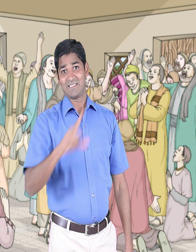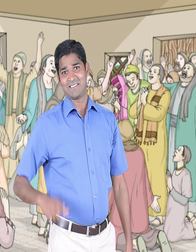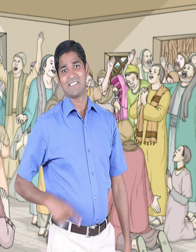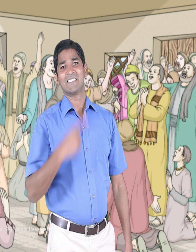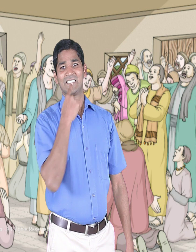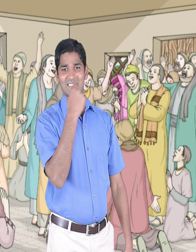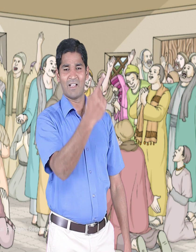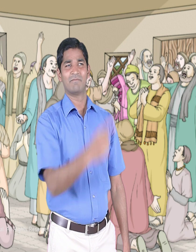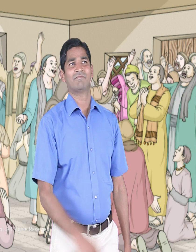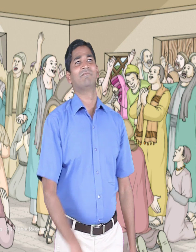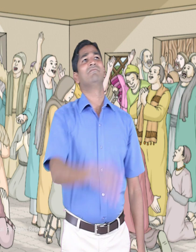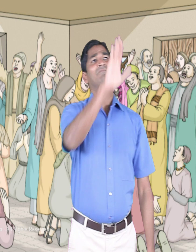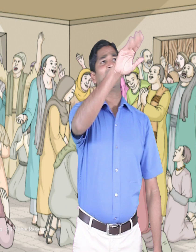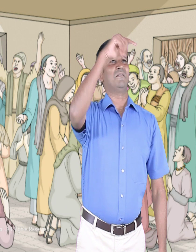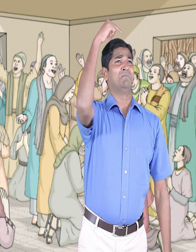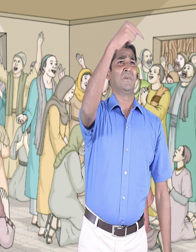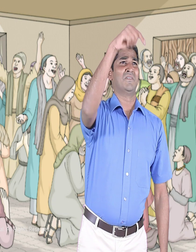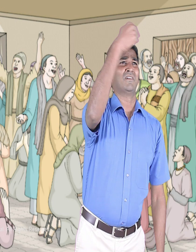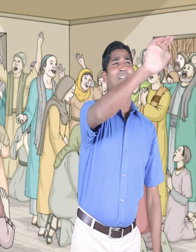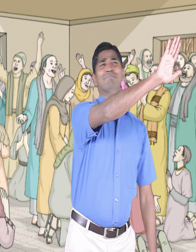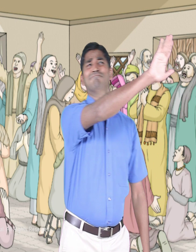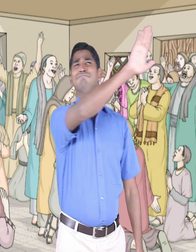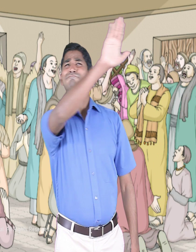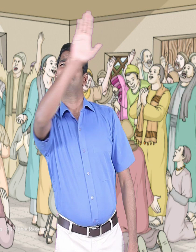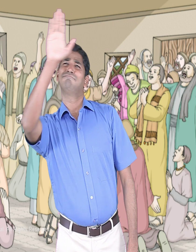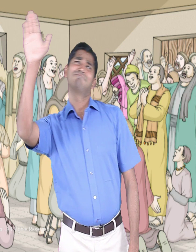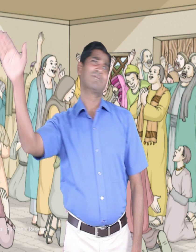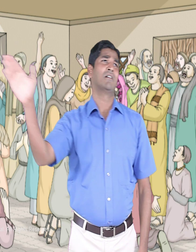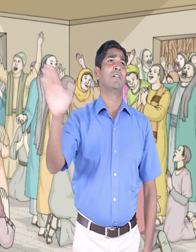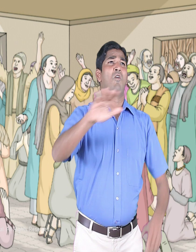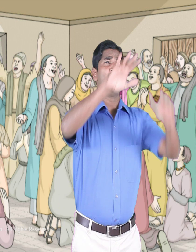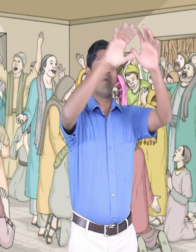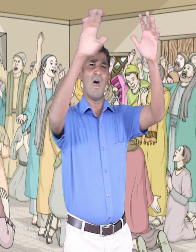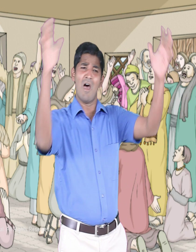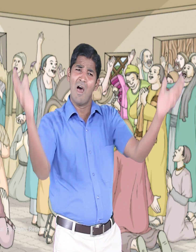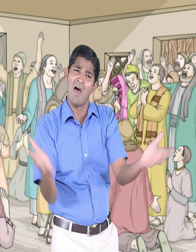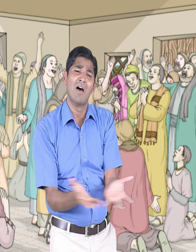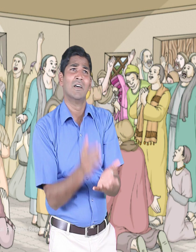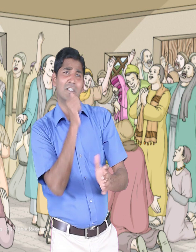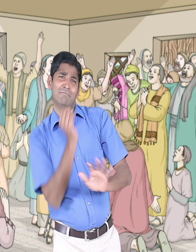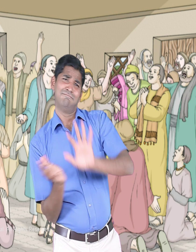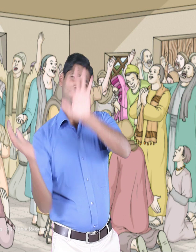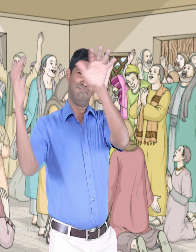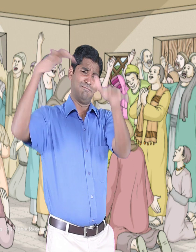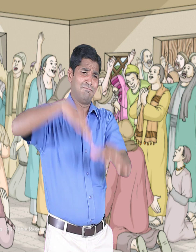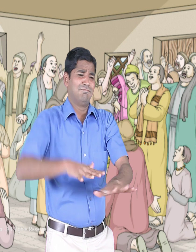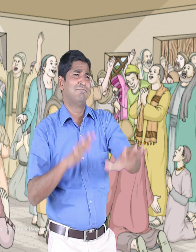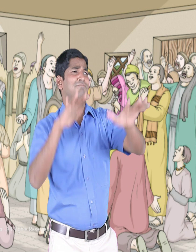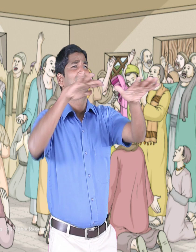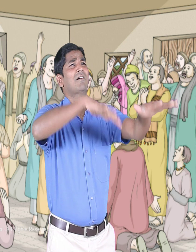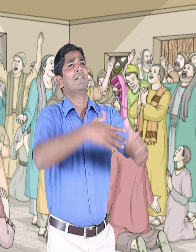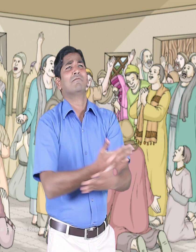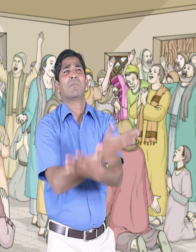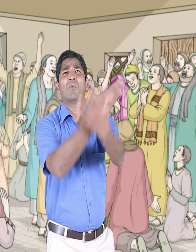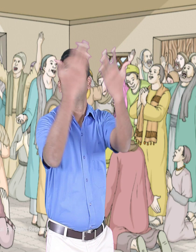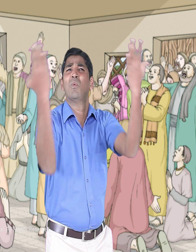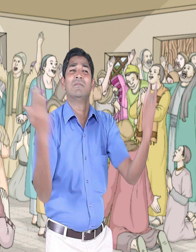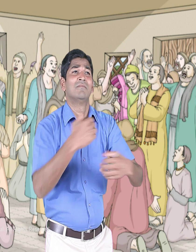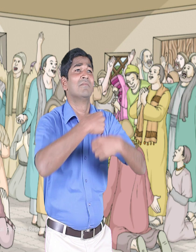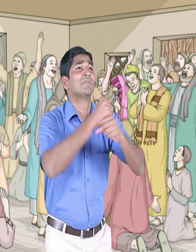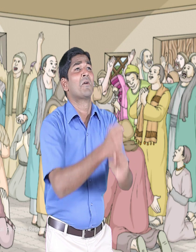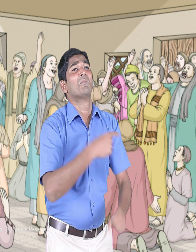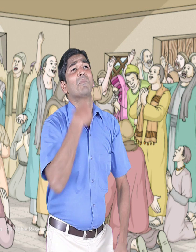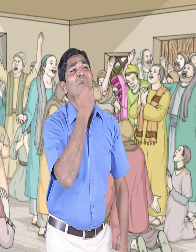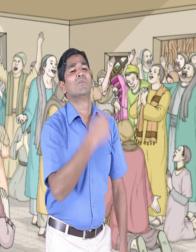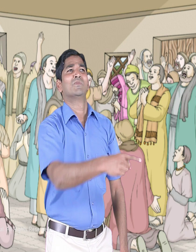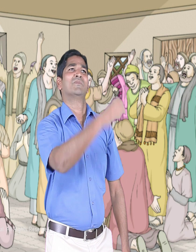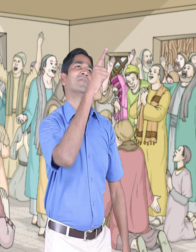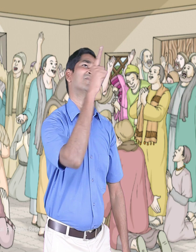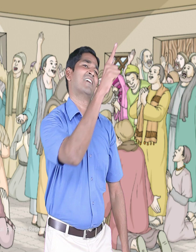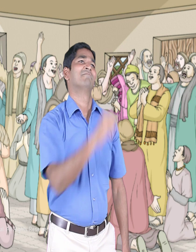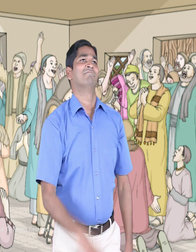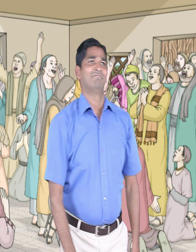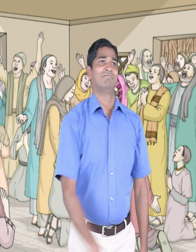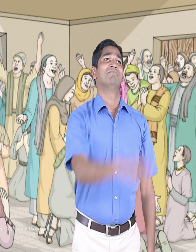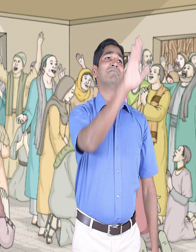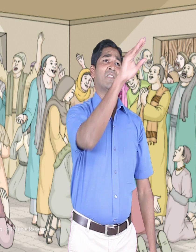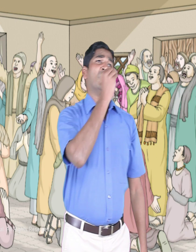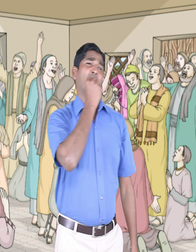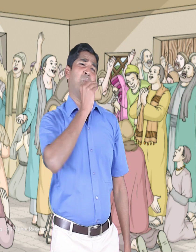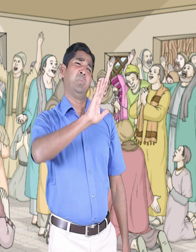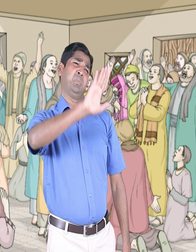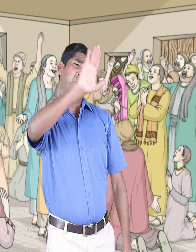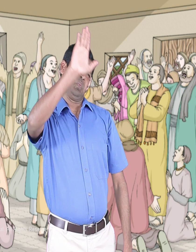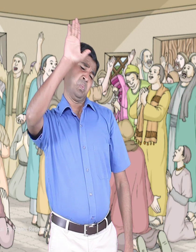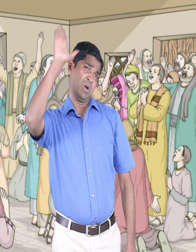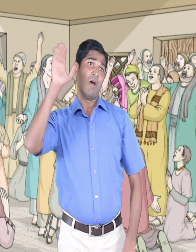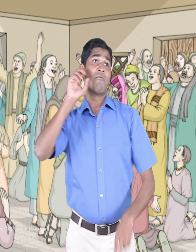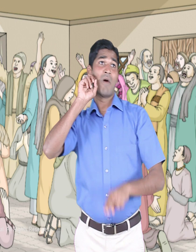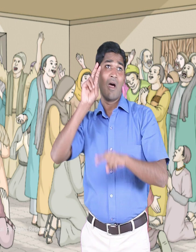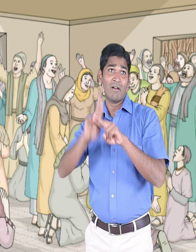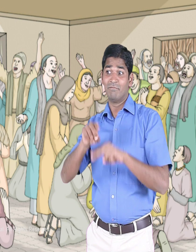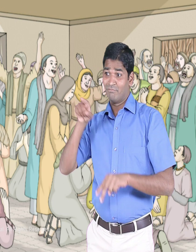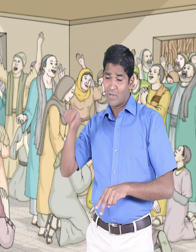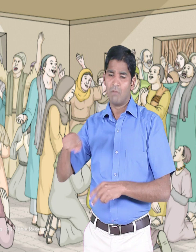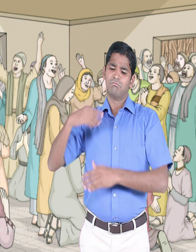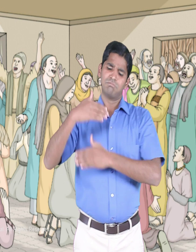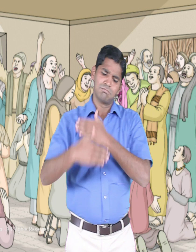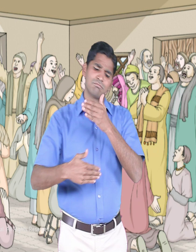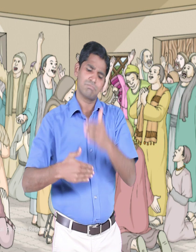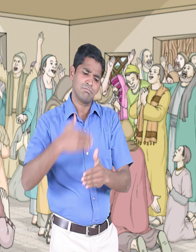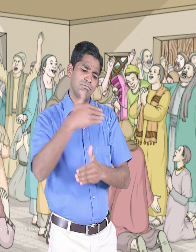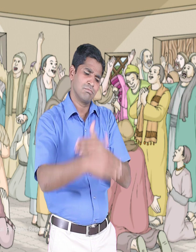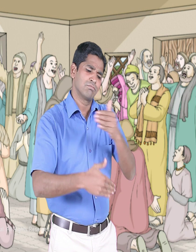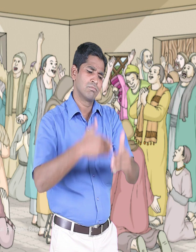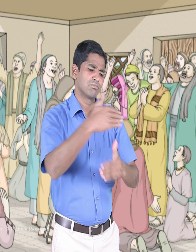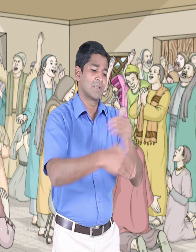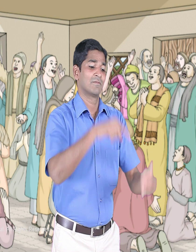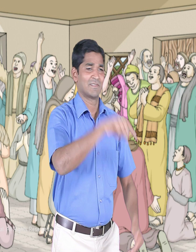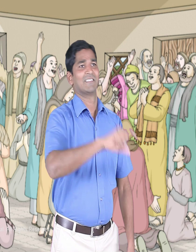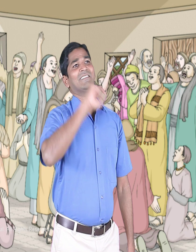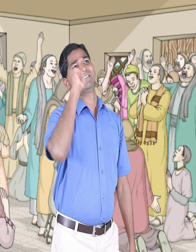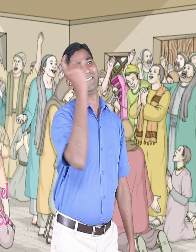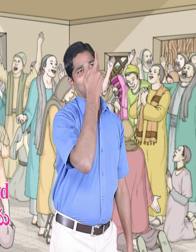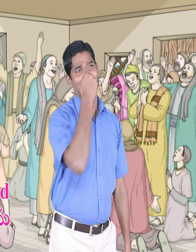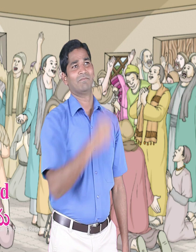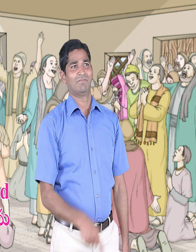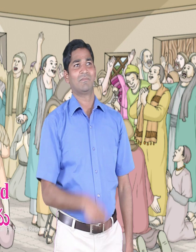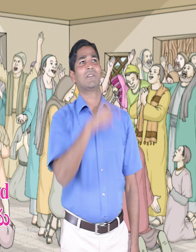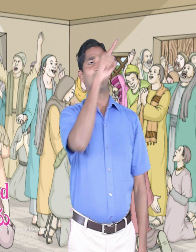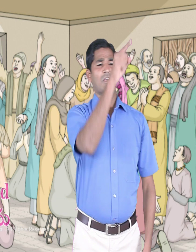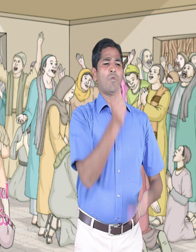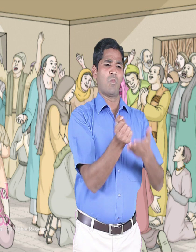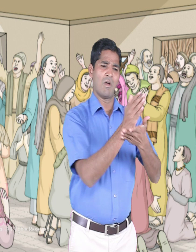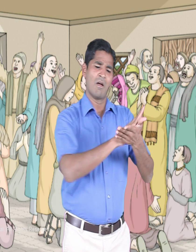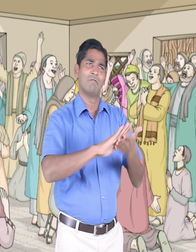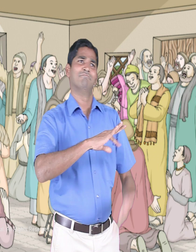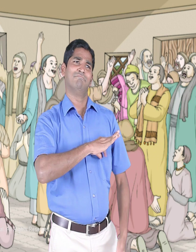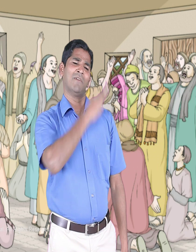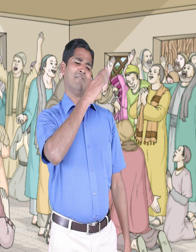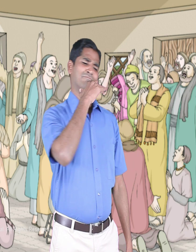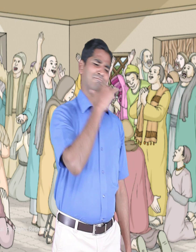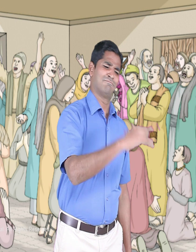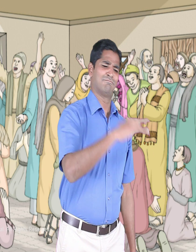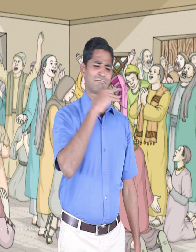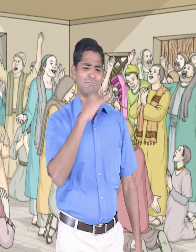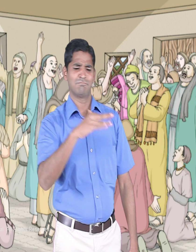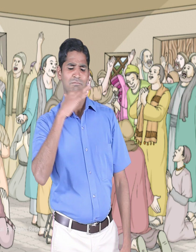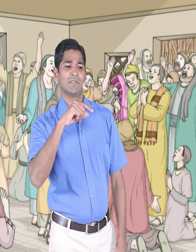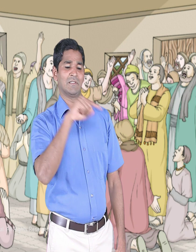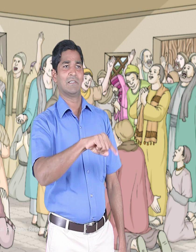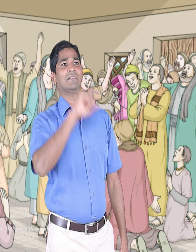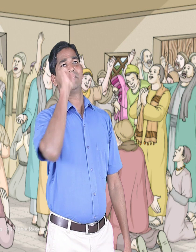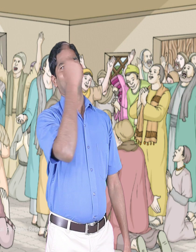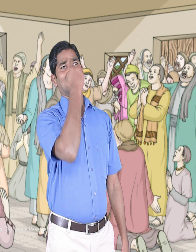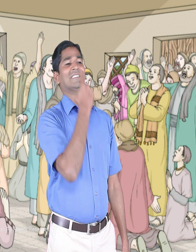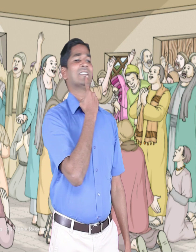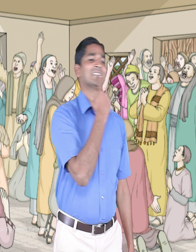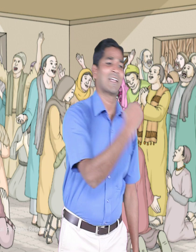“Sovereign Lord,” they said, “You made the heaven and the earth and the sea and everything in them.